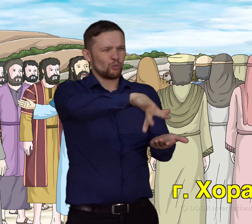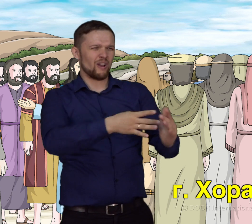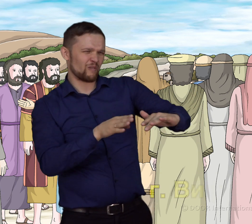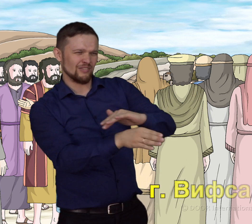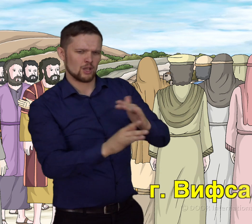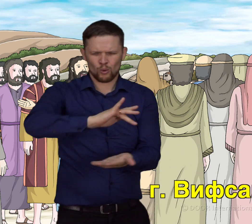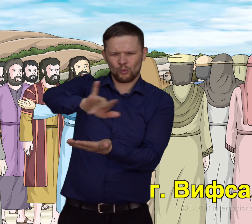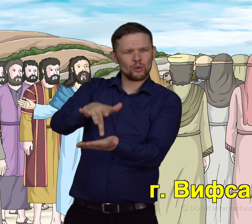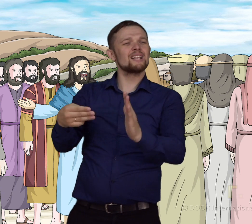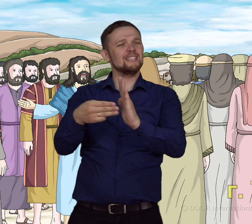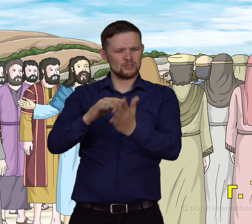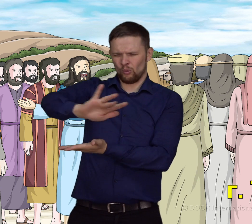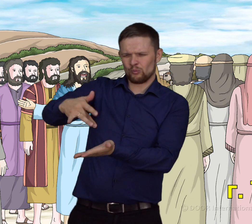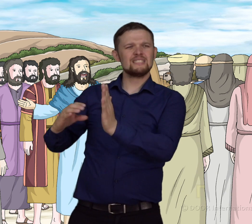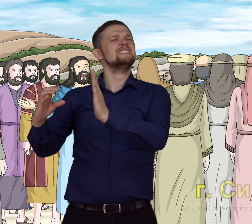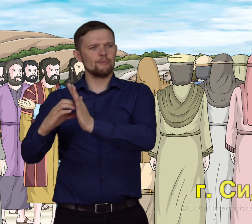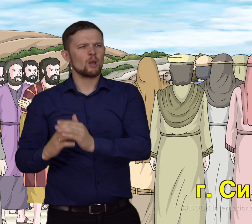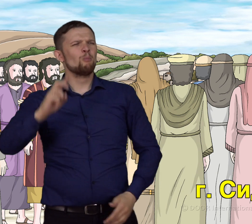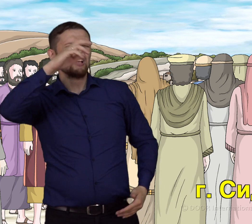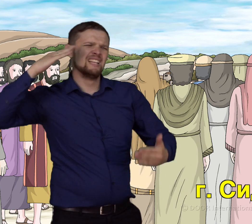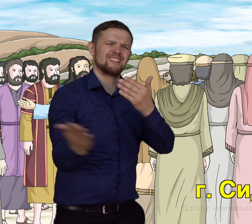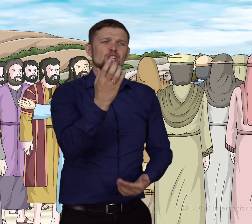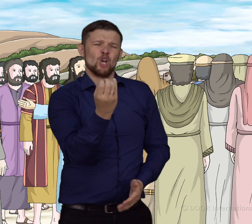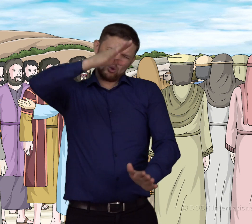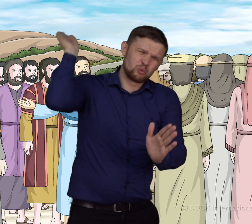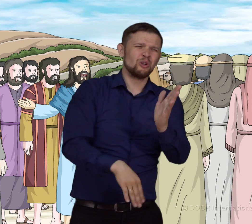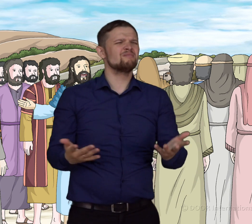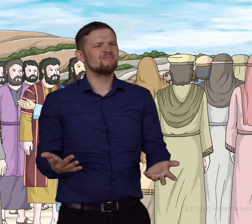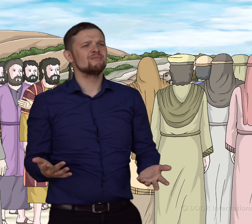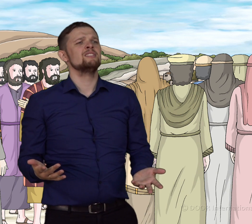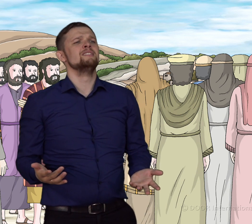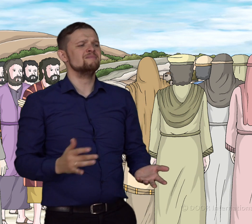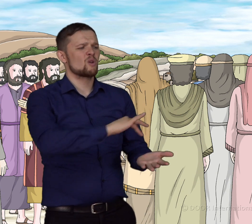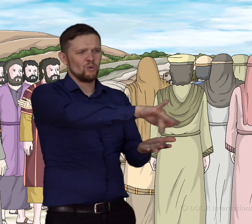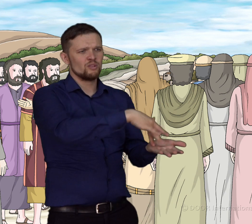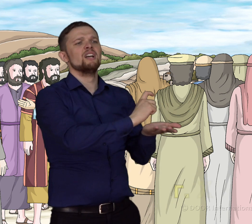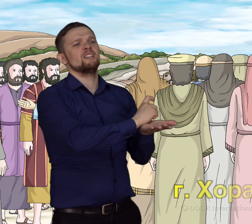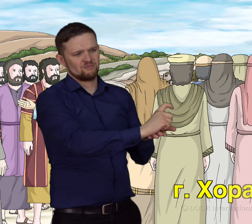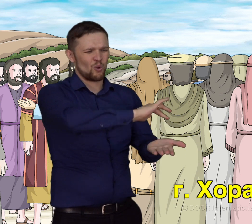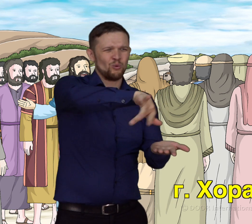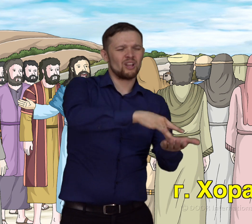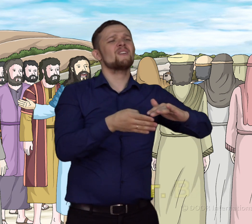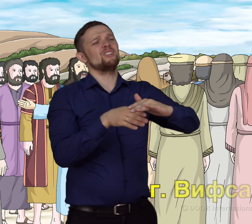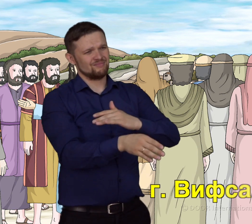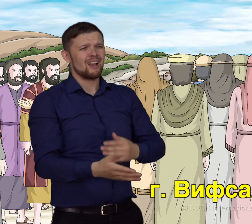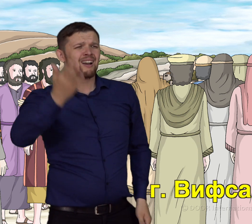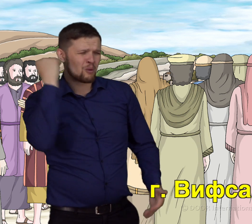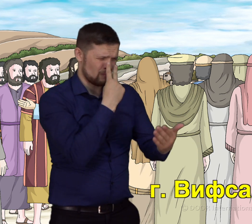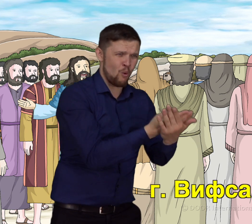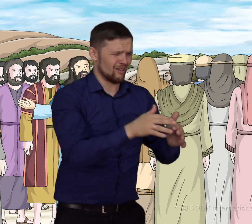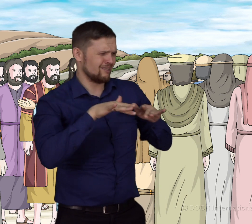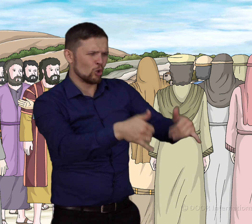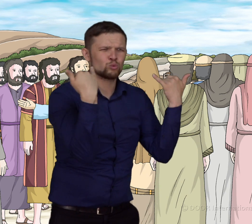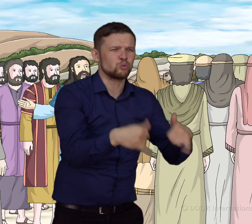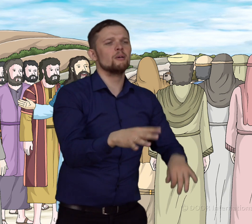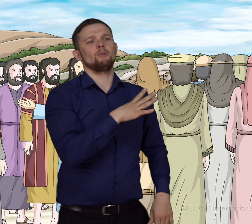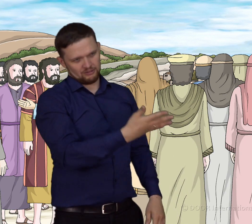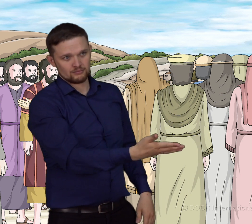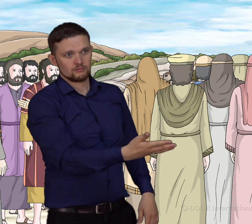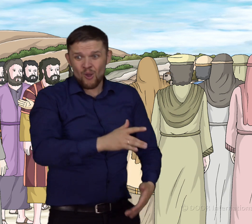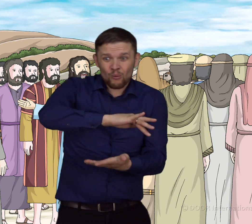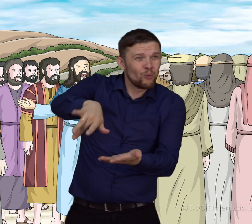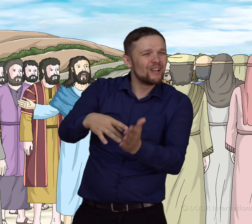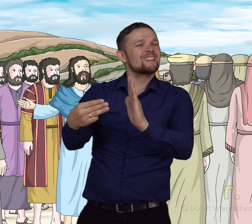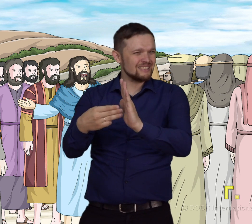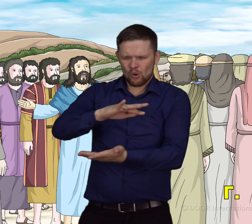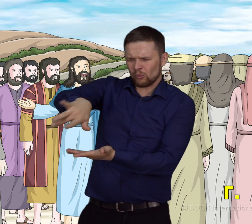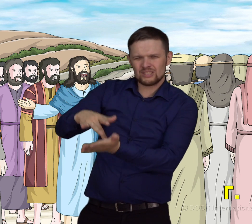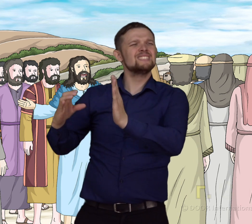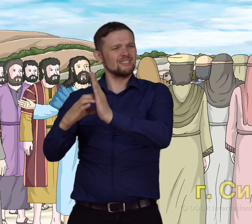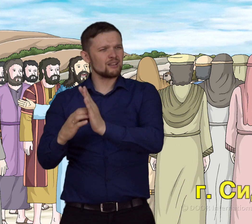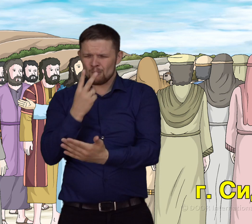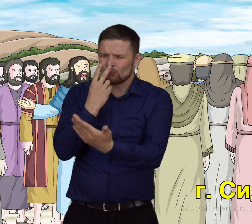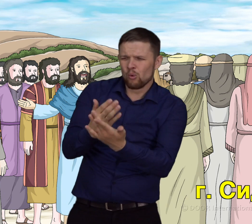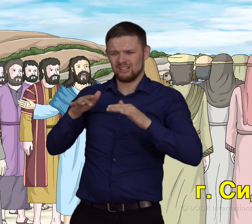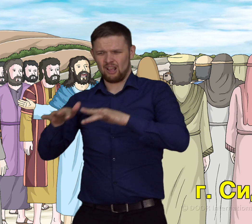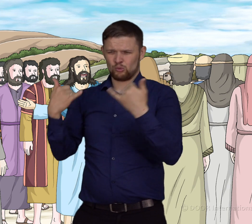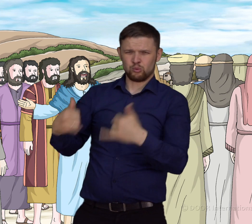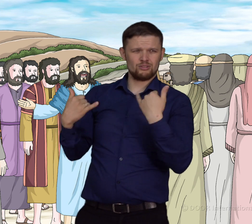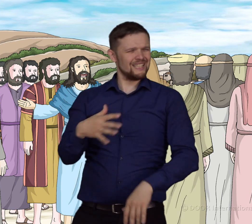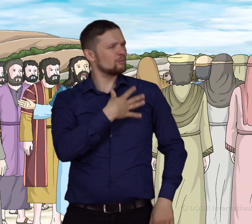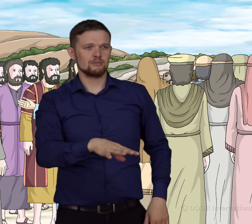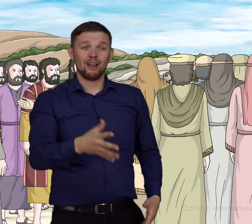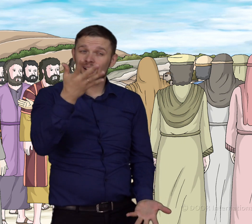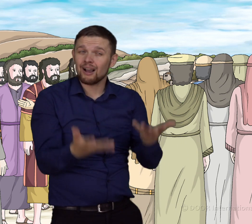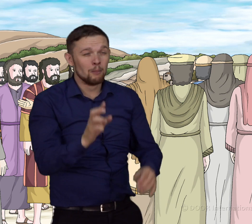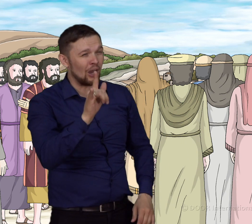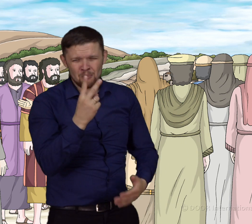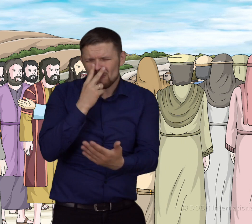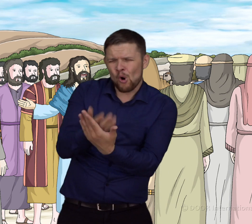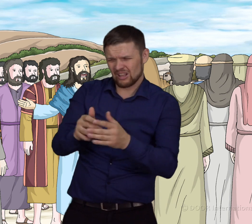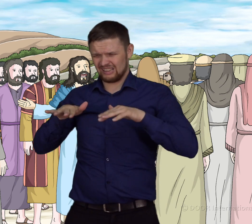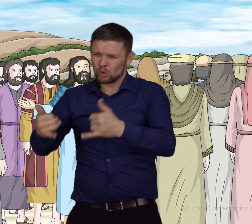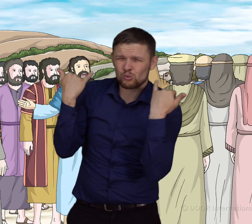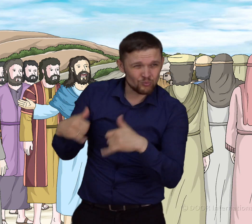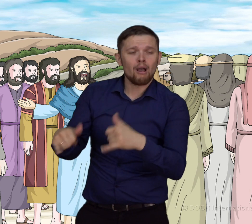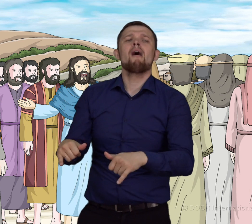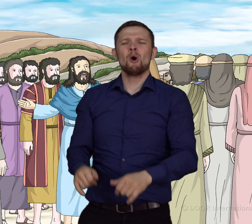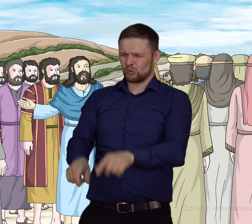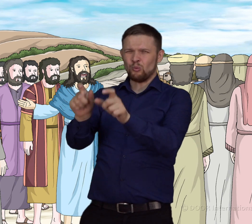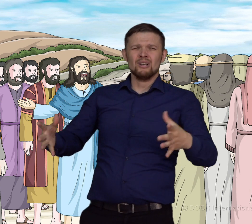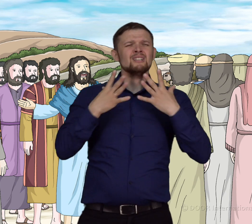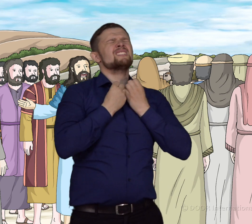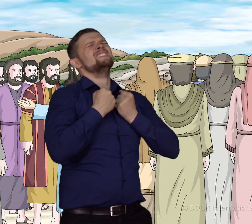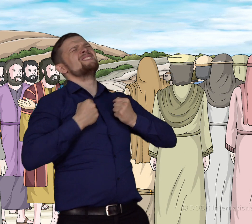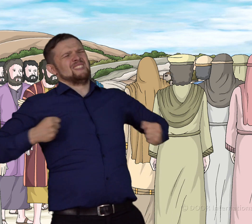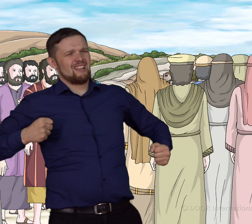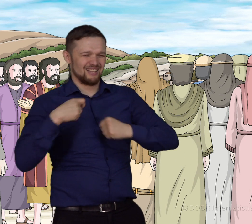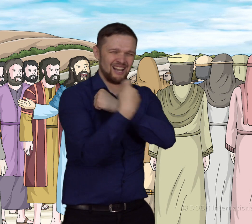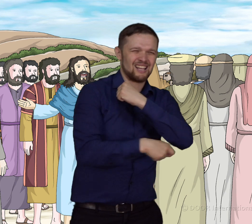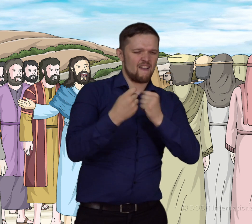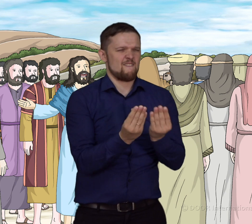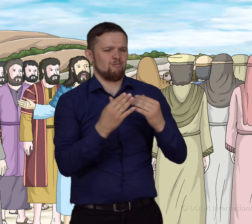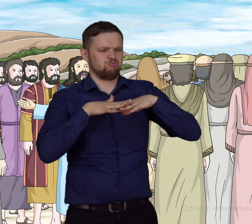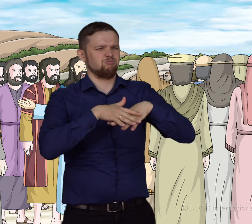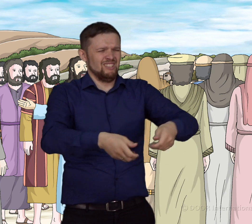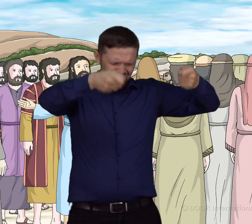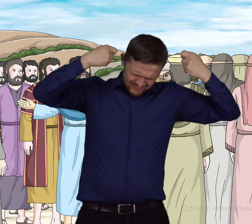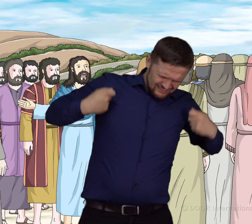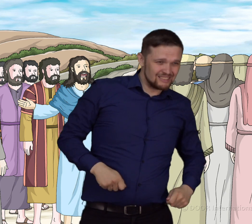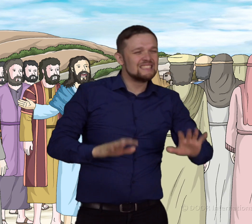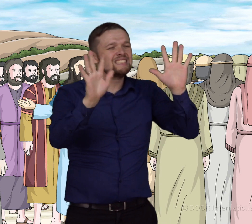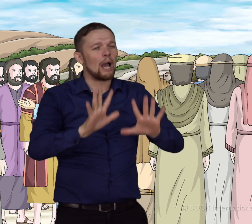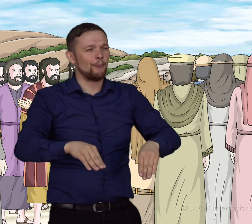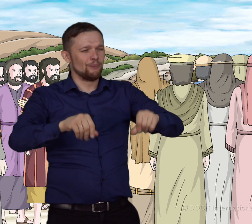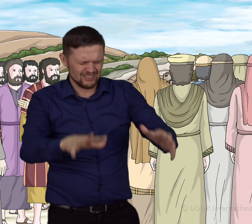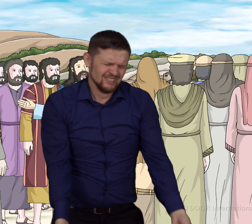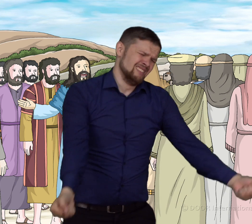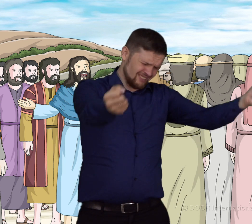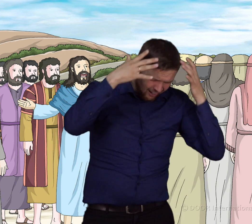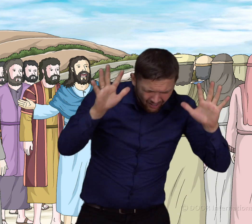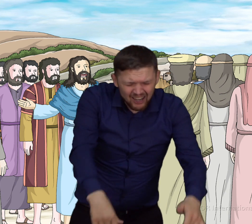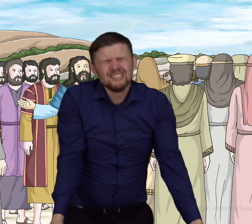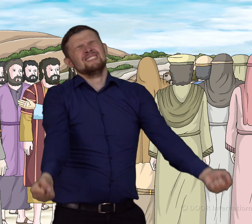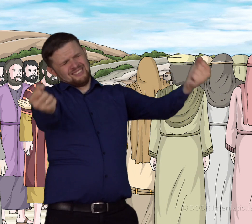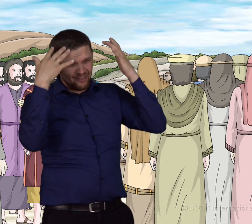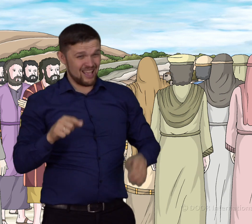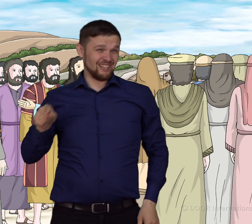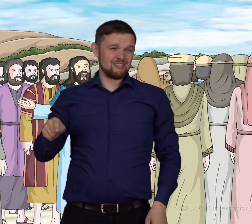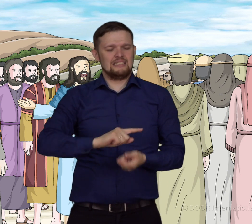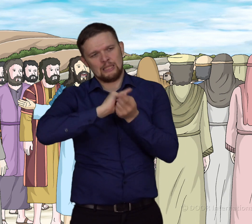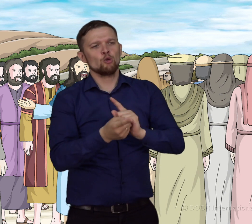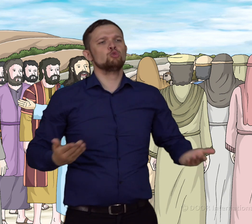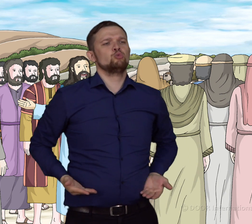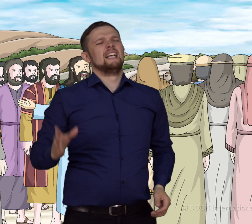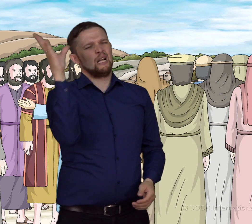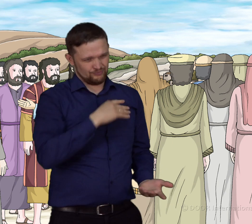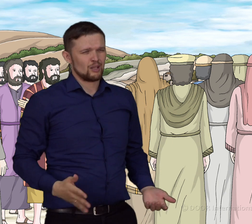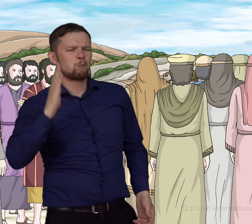For if the miracles that were performed in you had been performed in Tyre and Sidon, they would have repented long ago, sitting in sackcloth and ashes.